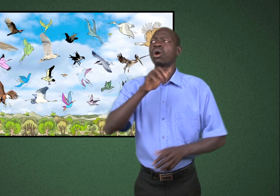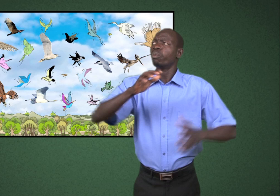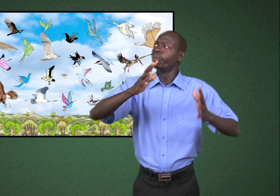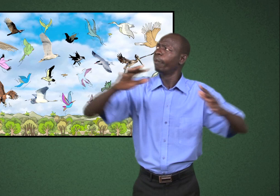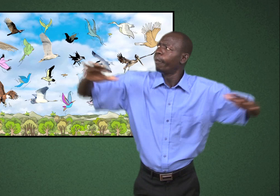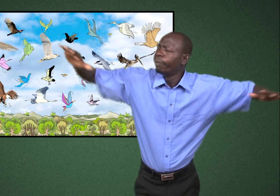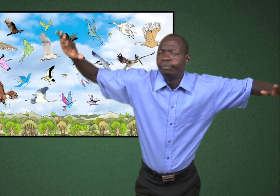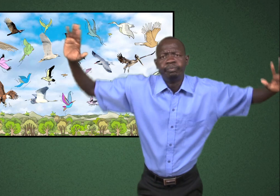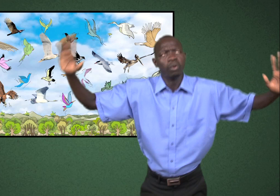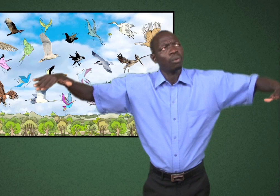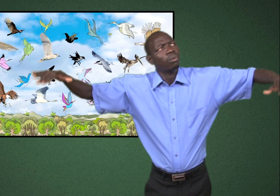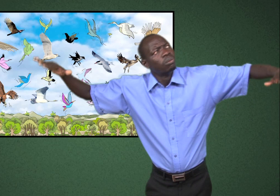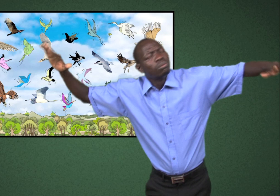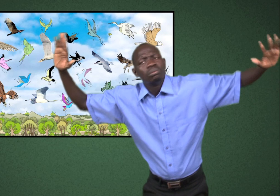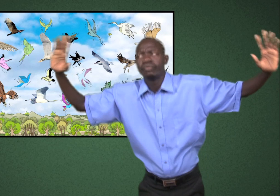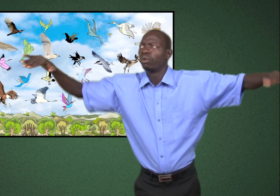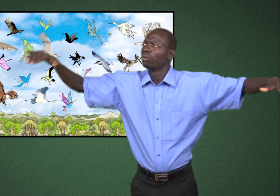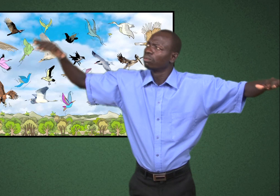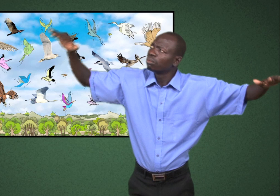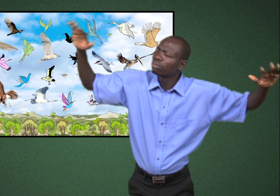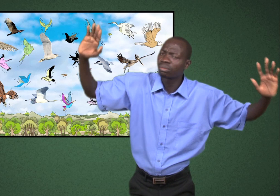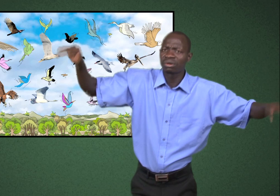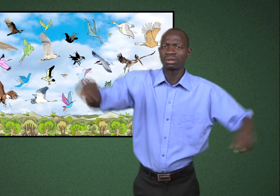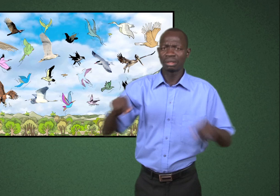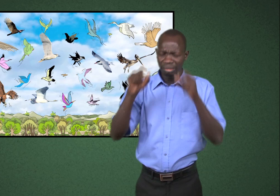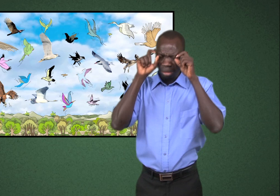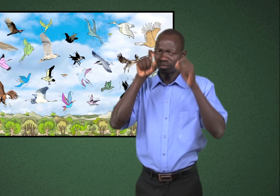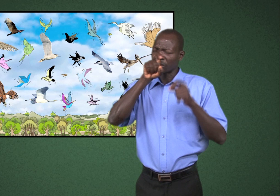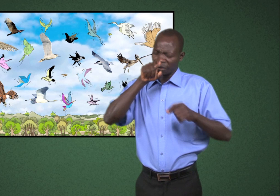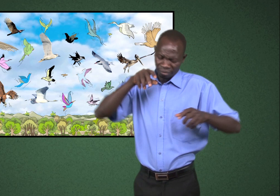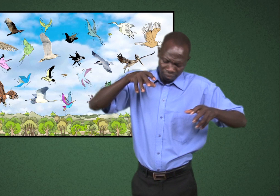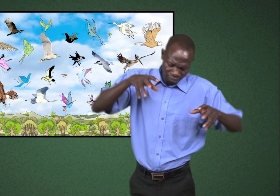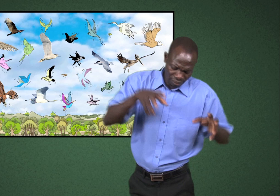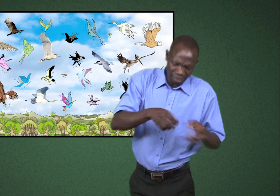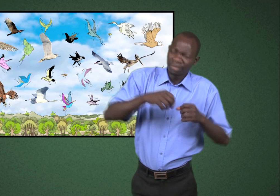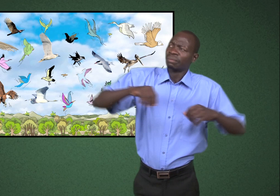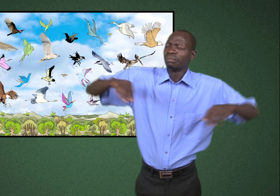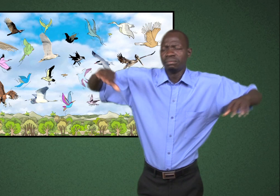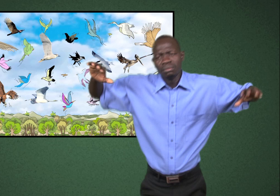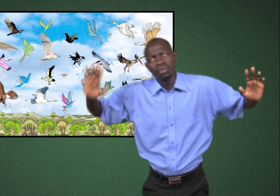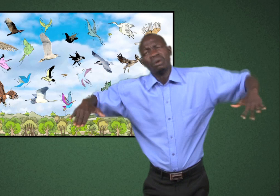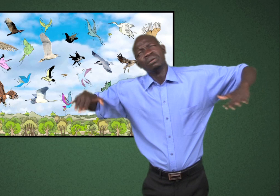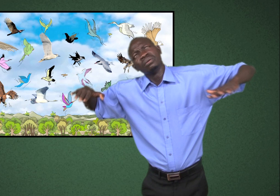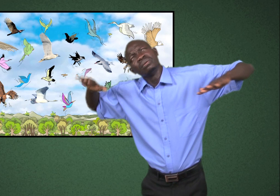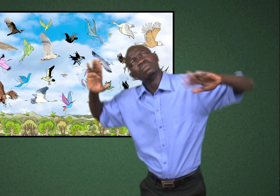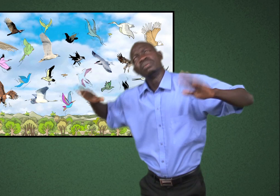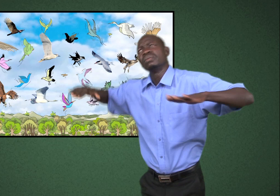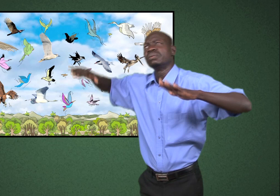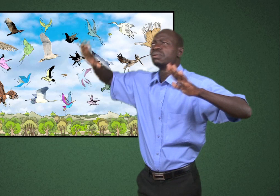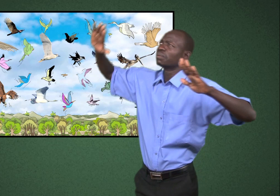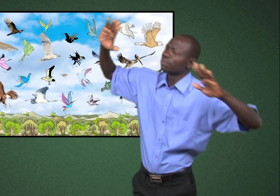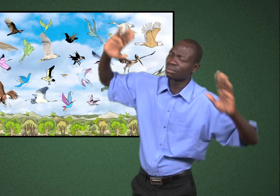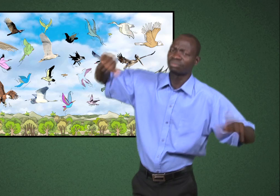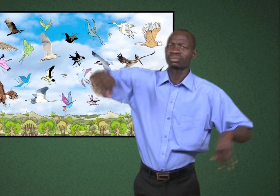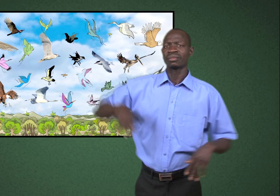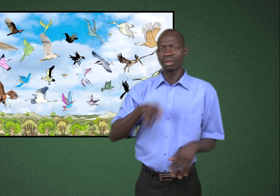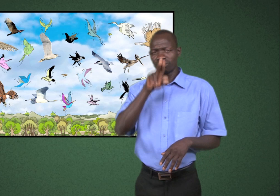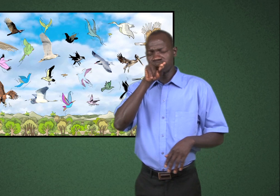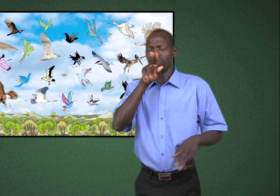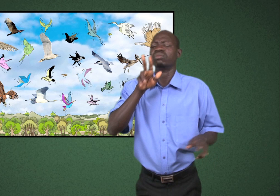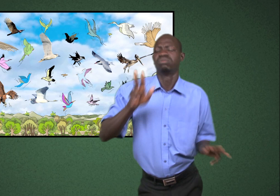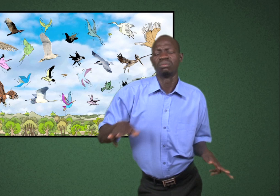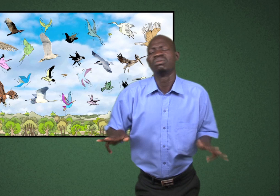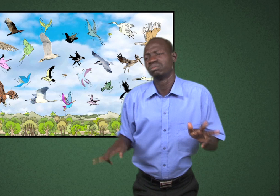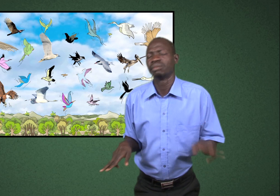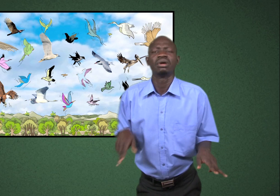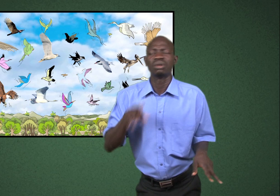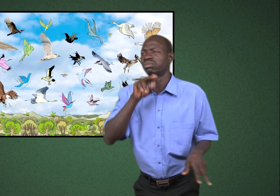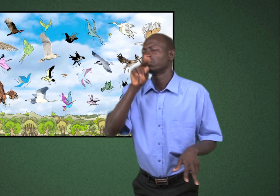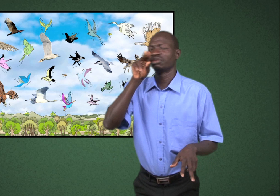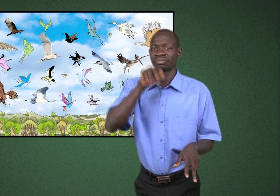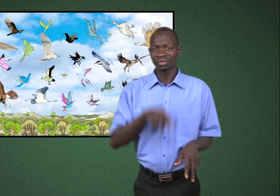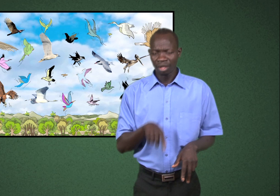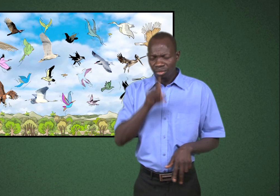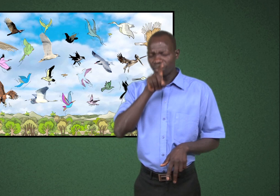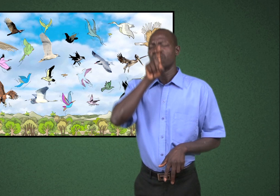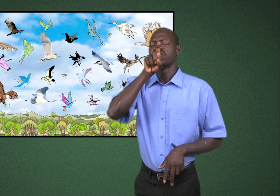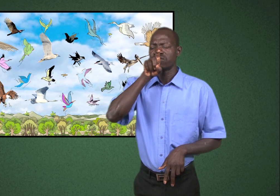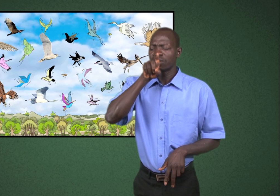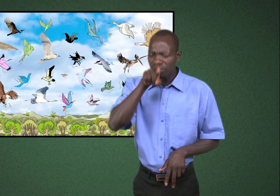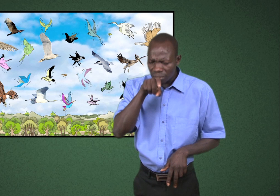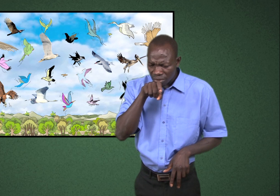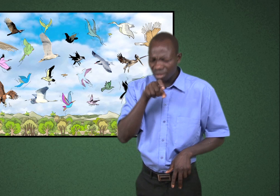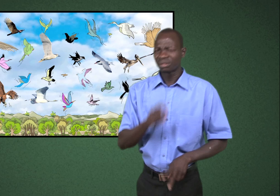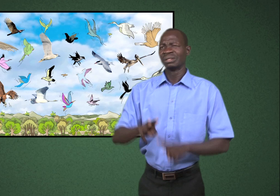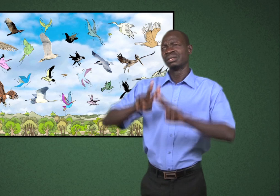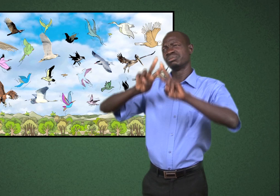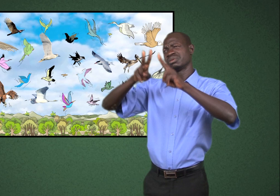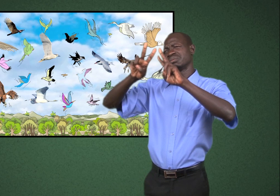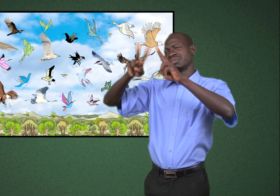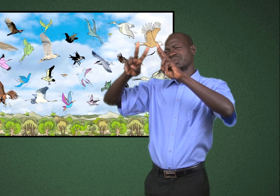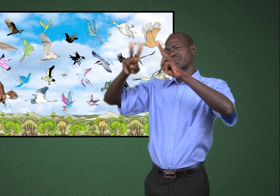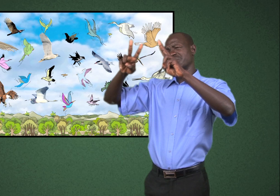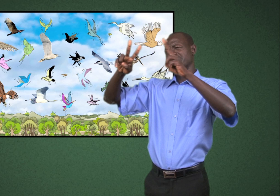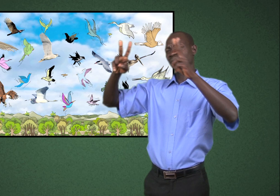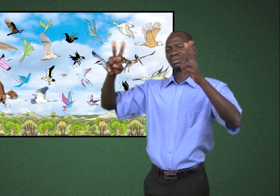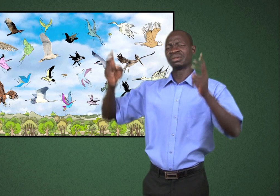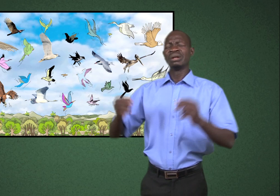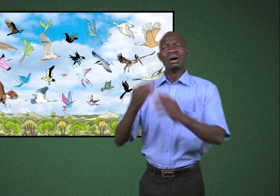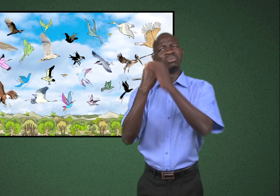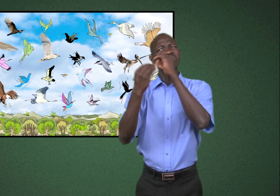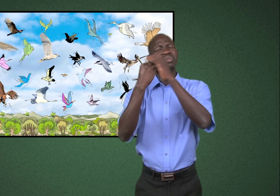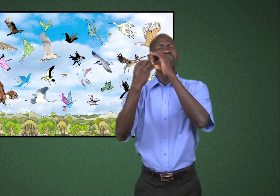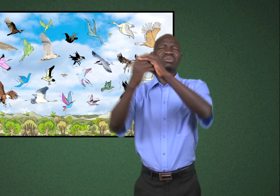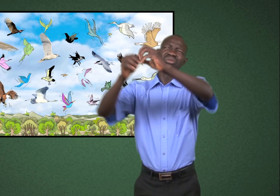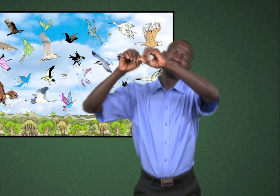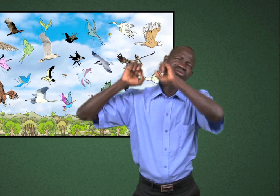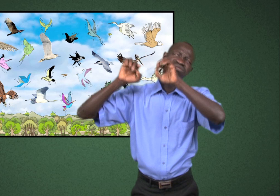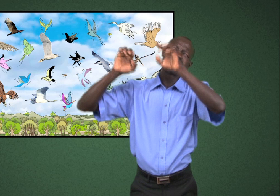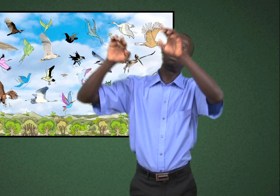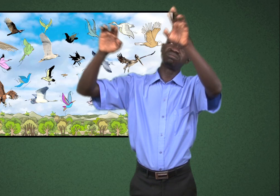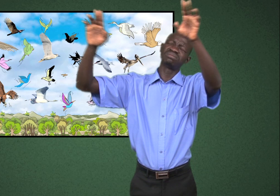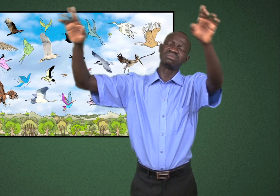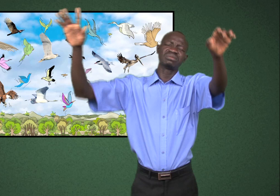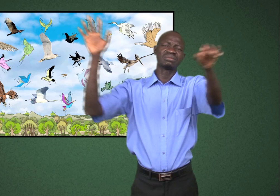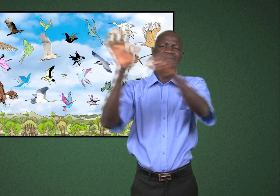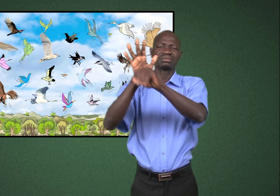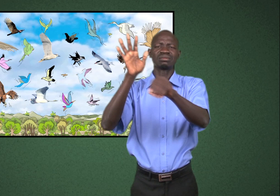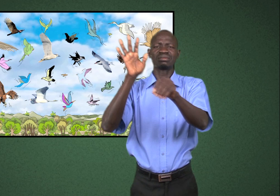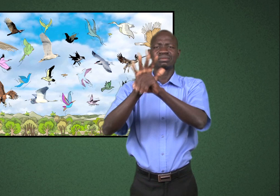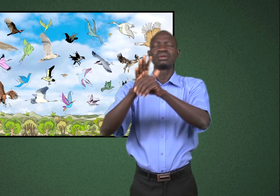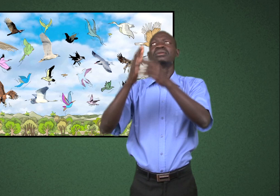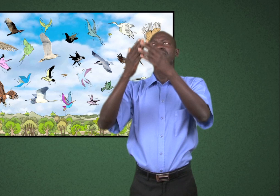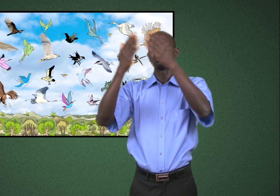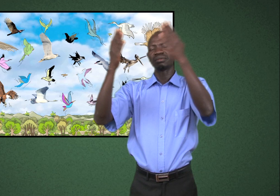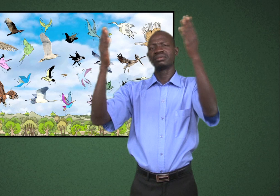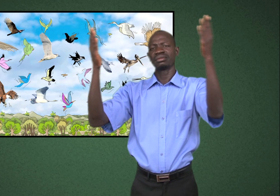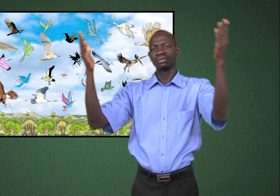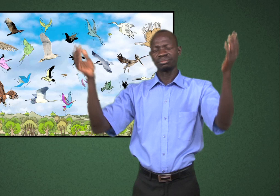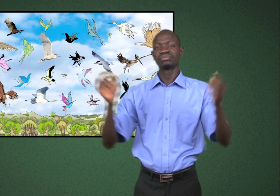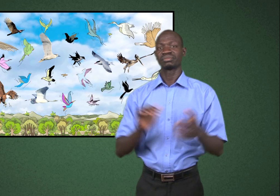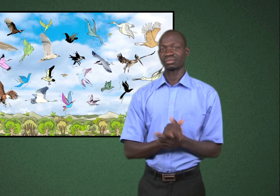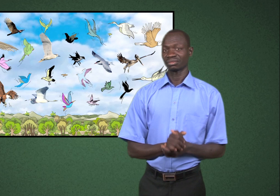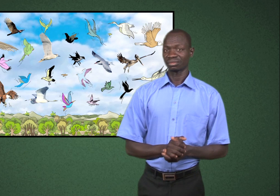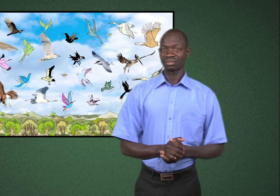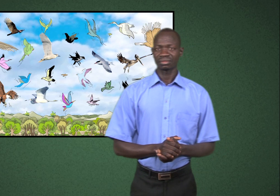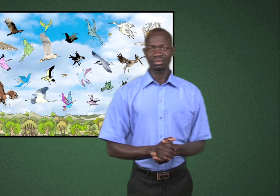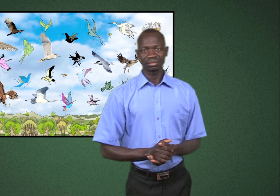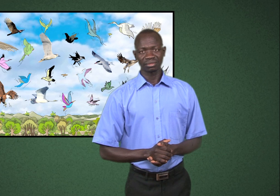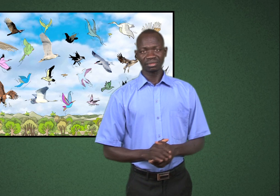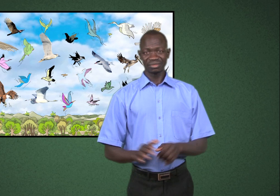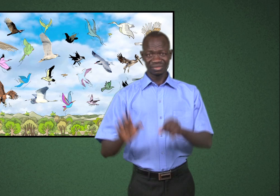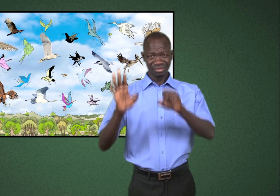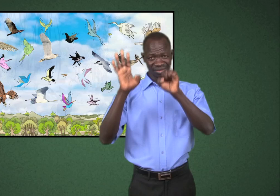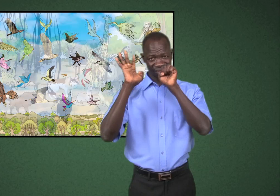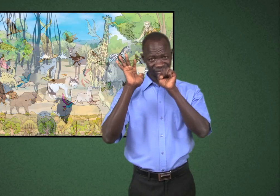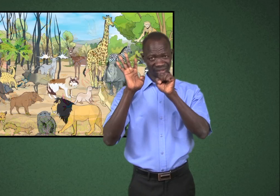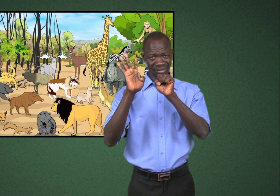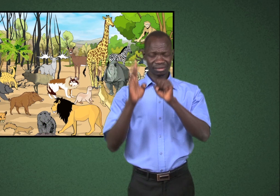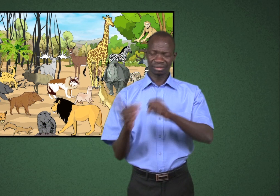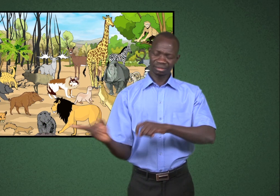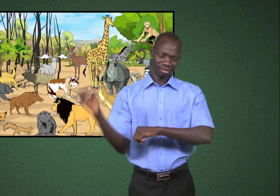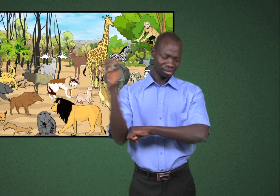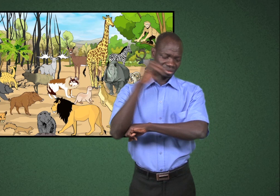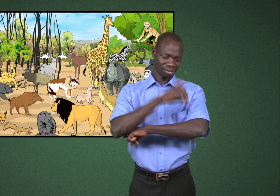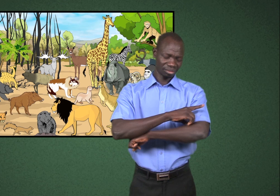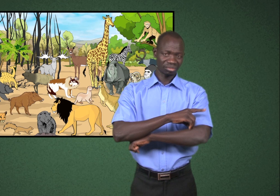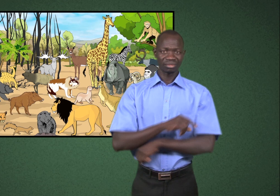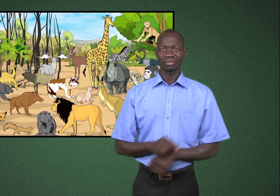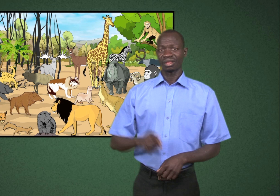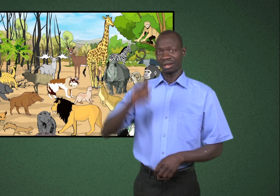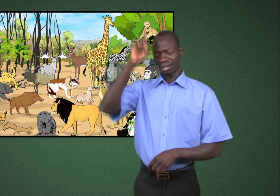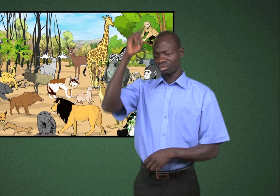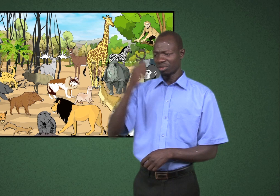And there was evening, and there was morning—the fifth day.